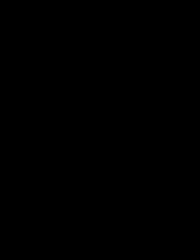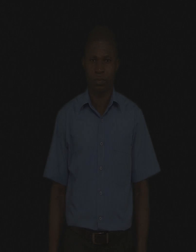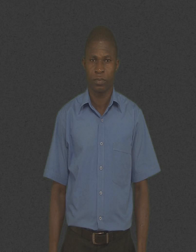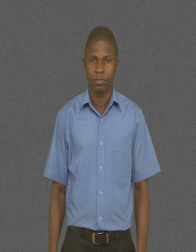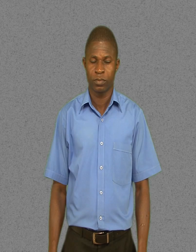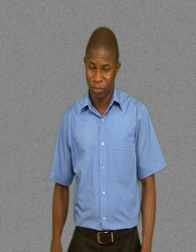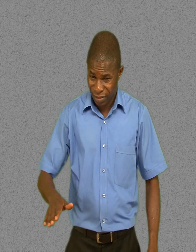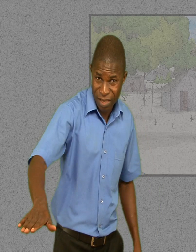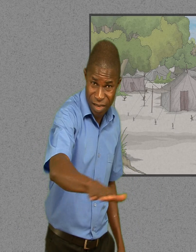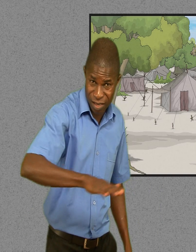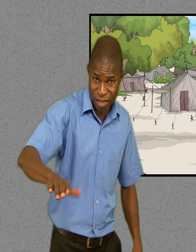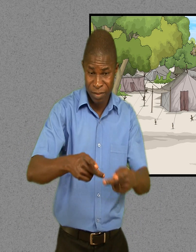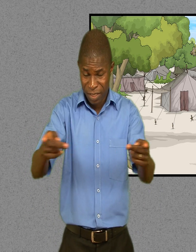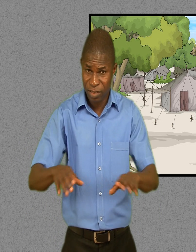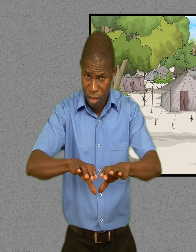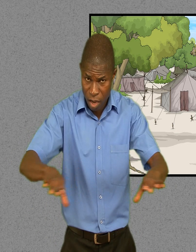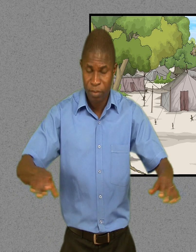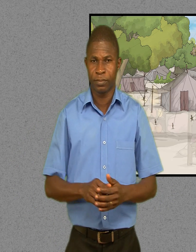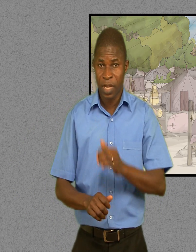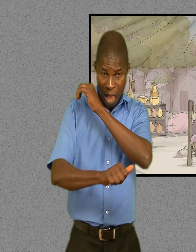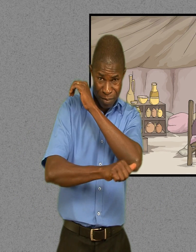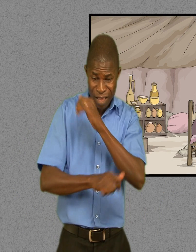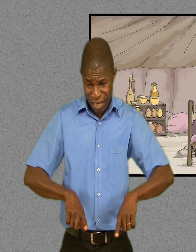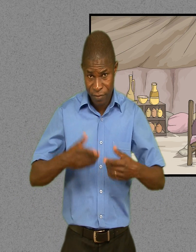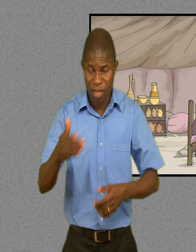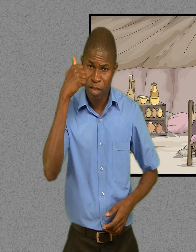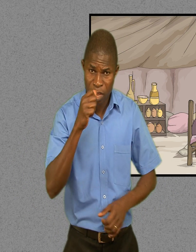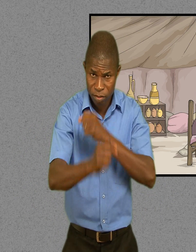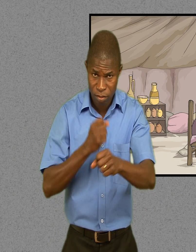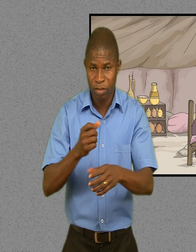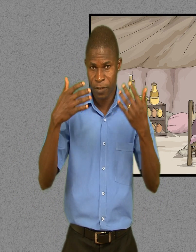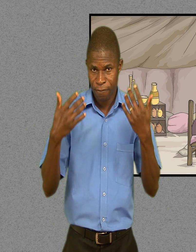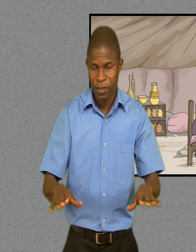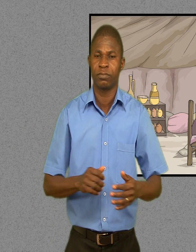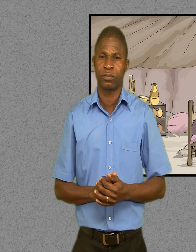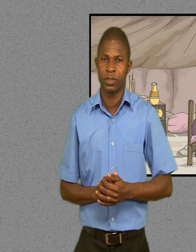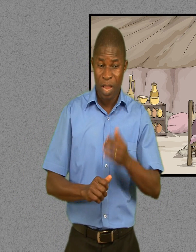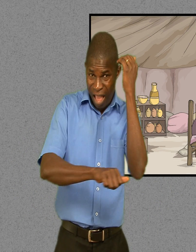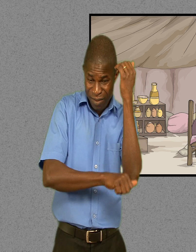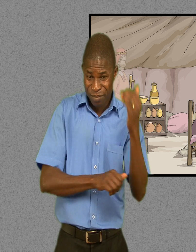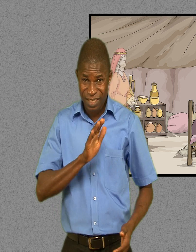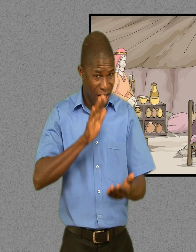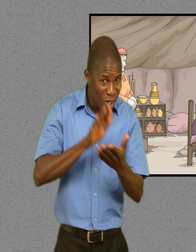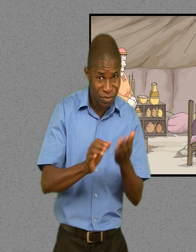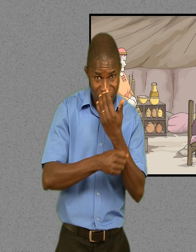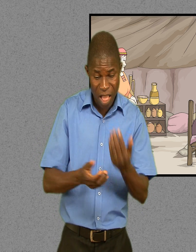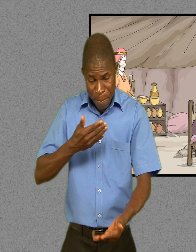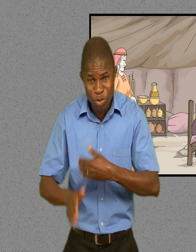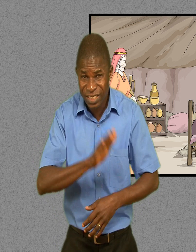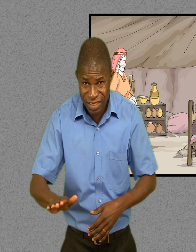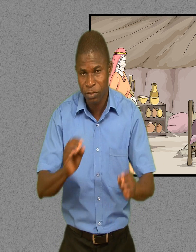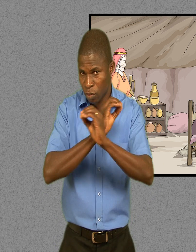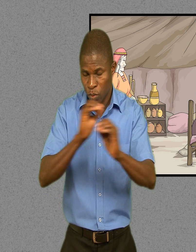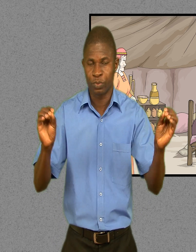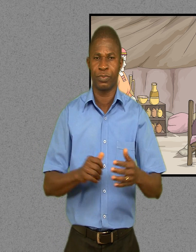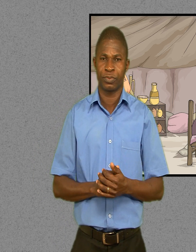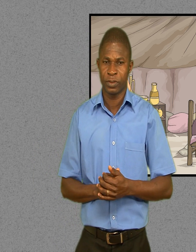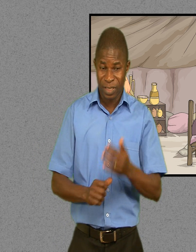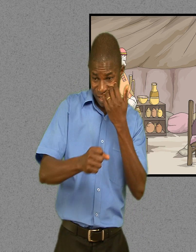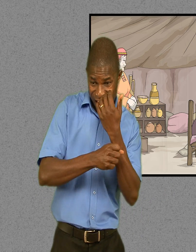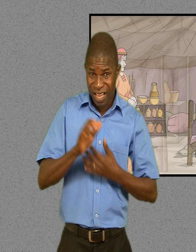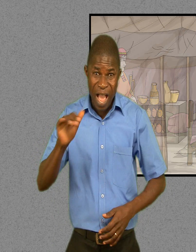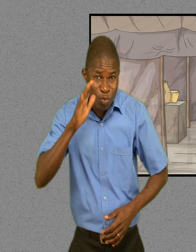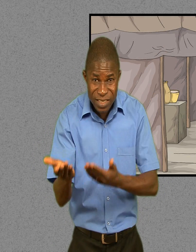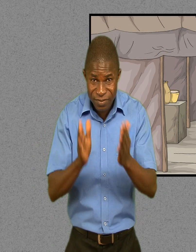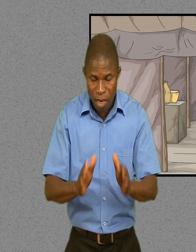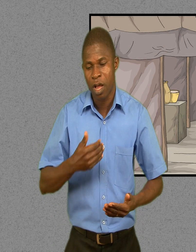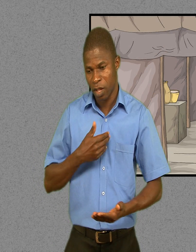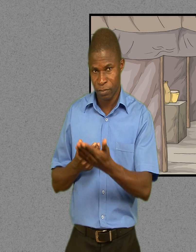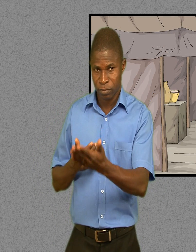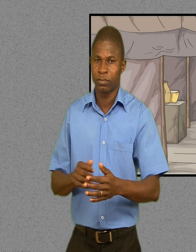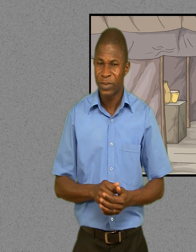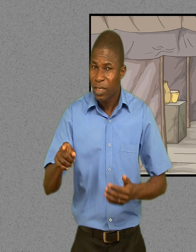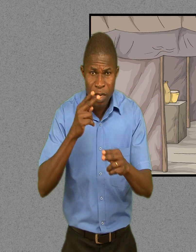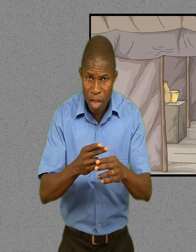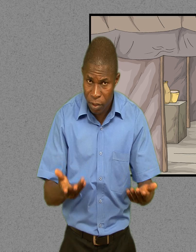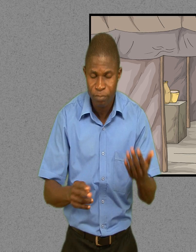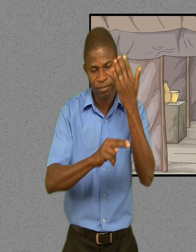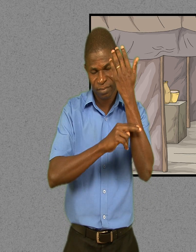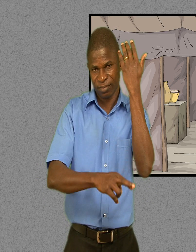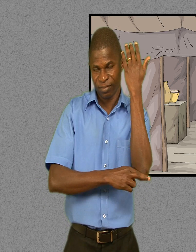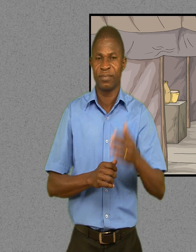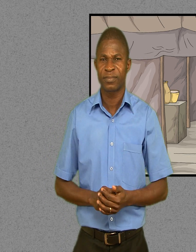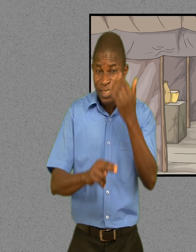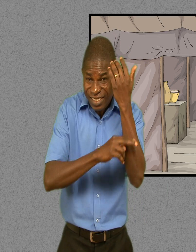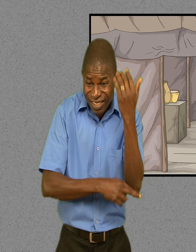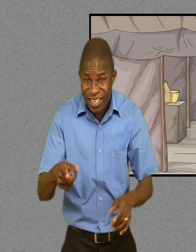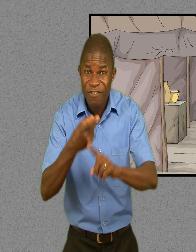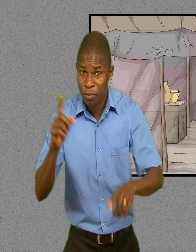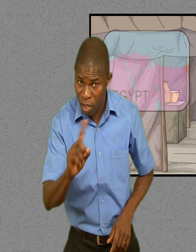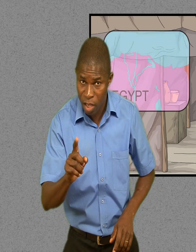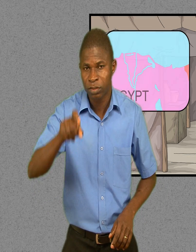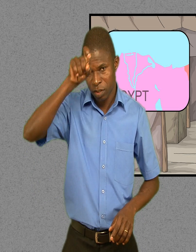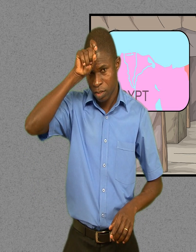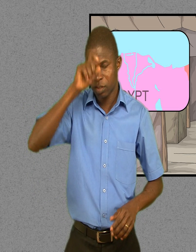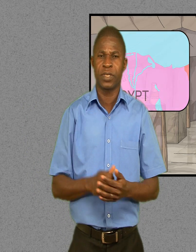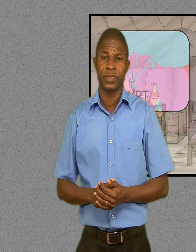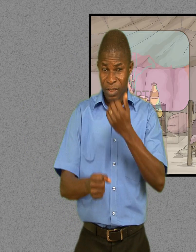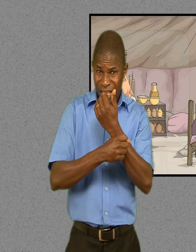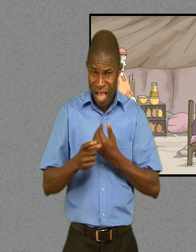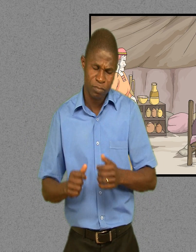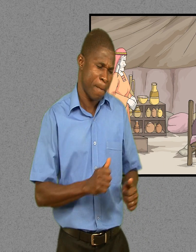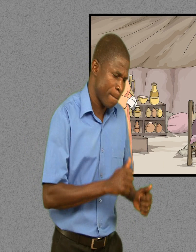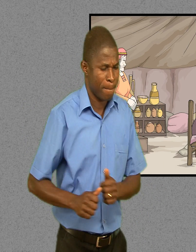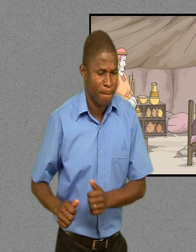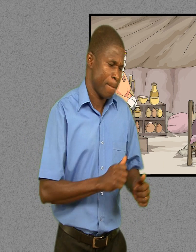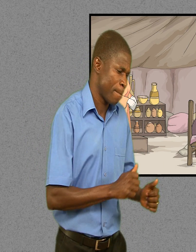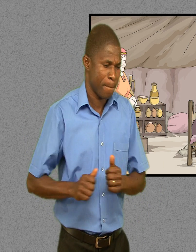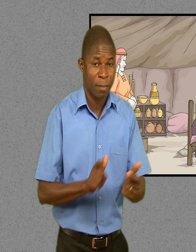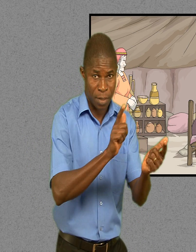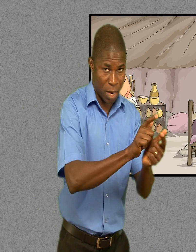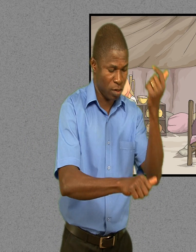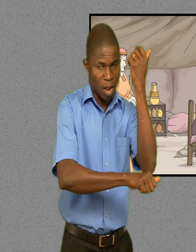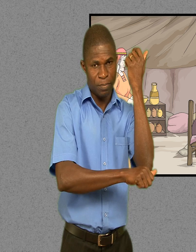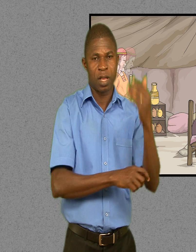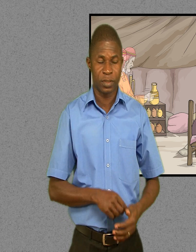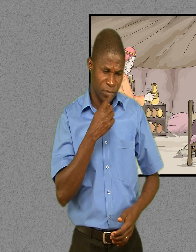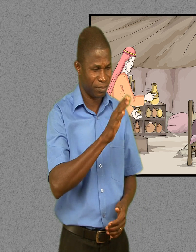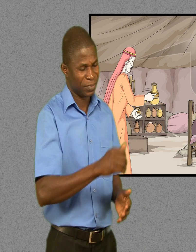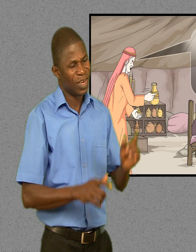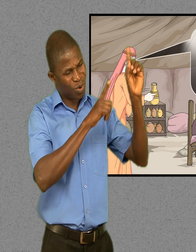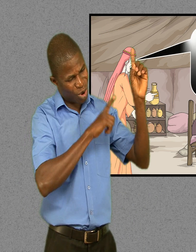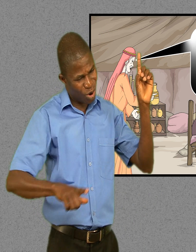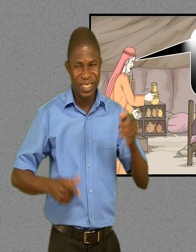Now Abram’s wife Sarai had borne him no children, but she had an Egyptian maidservant named Hagar.